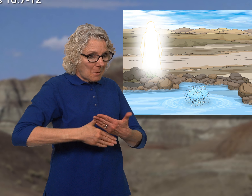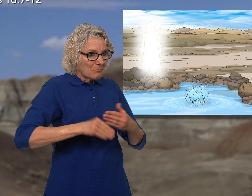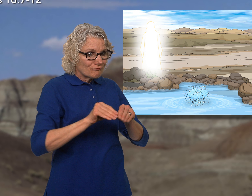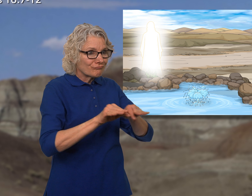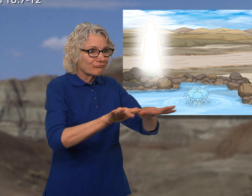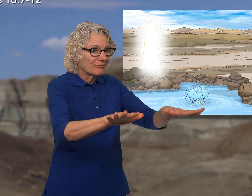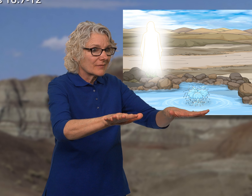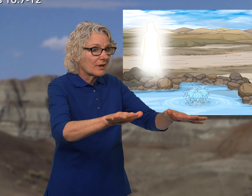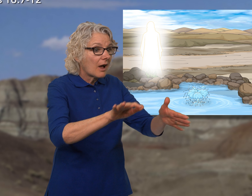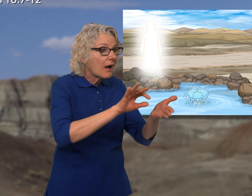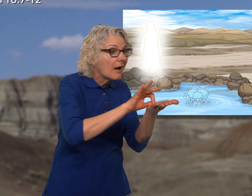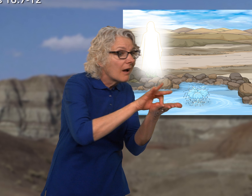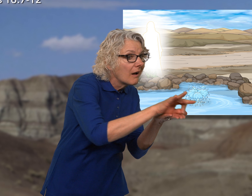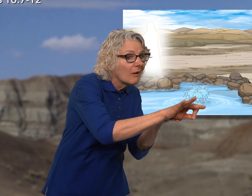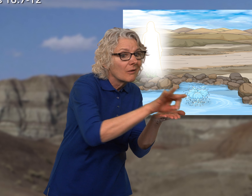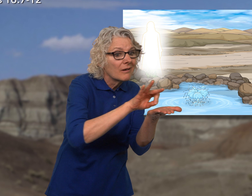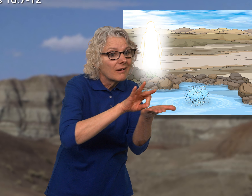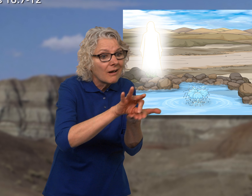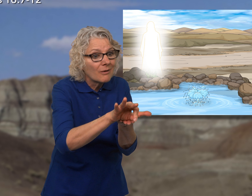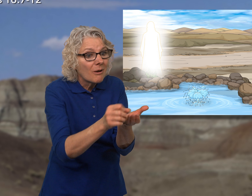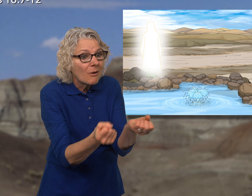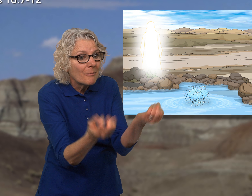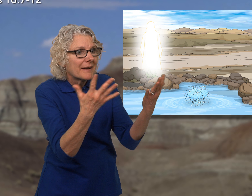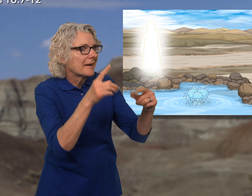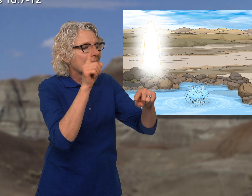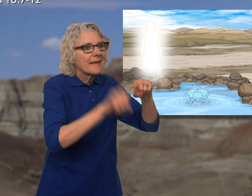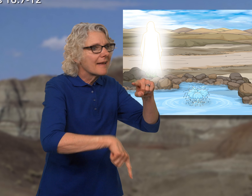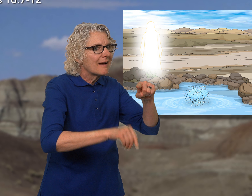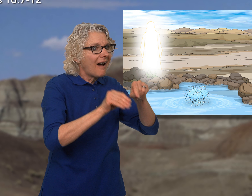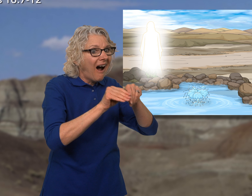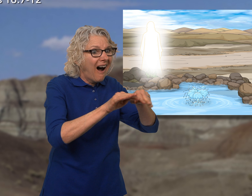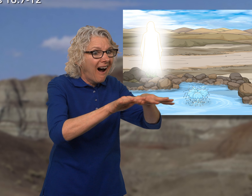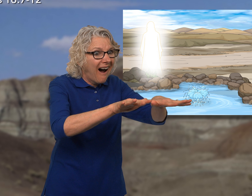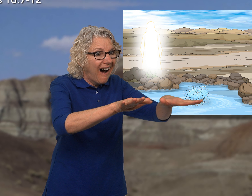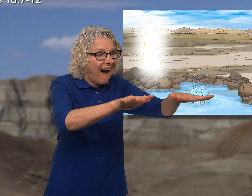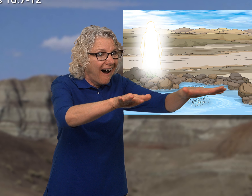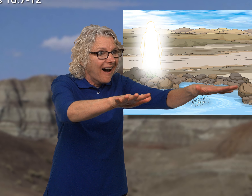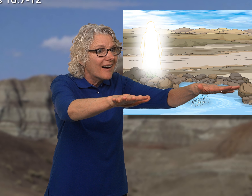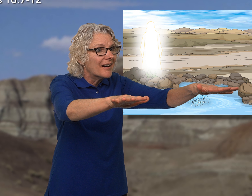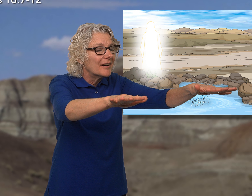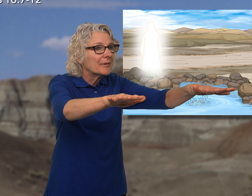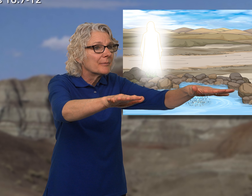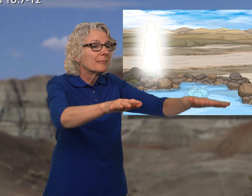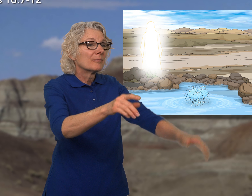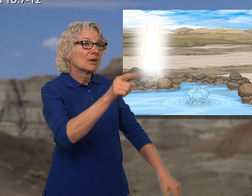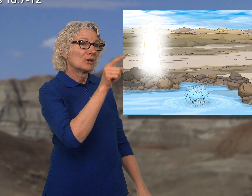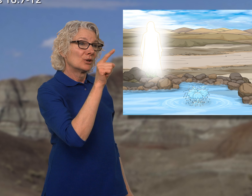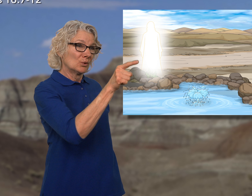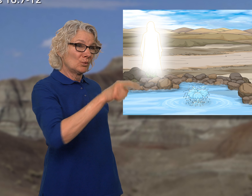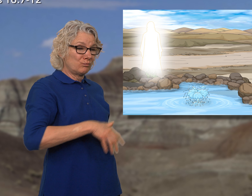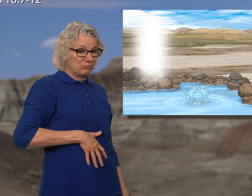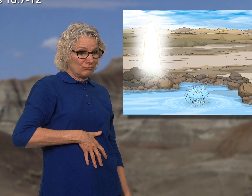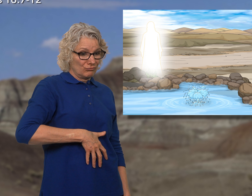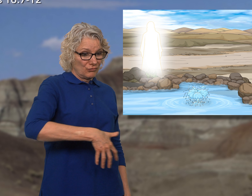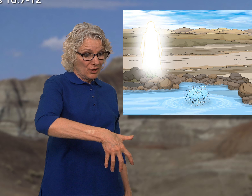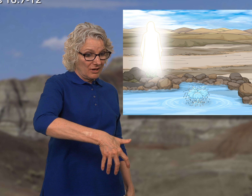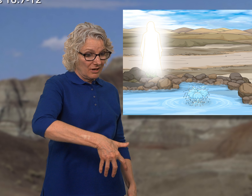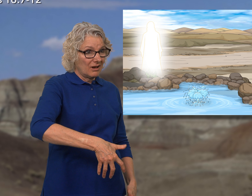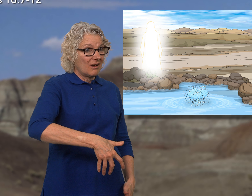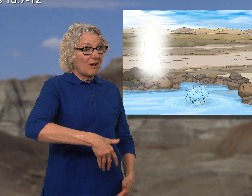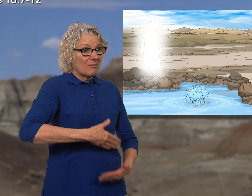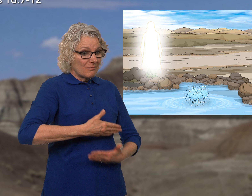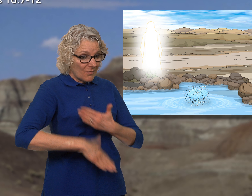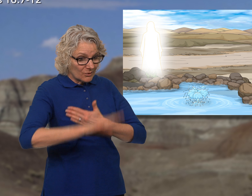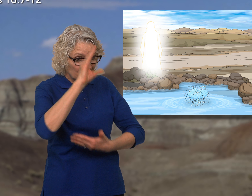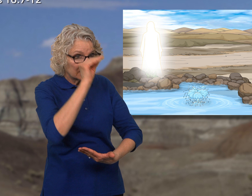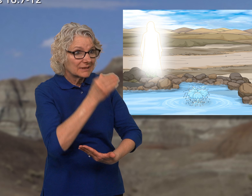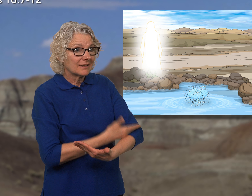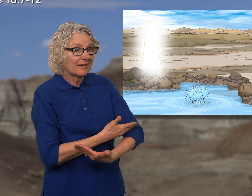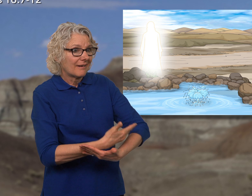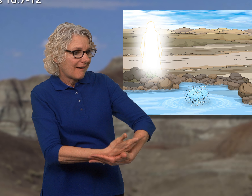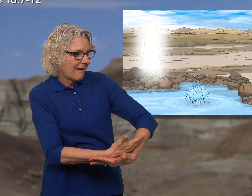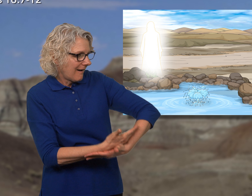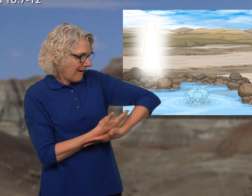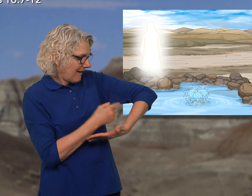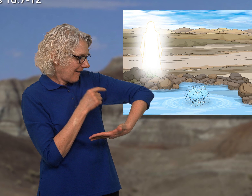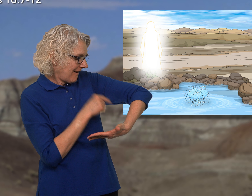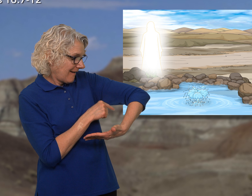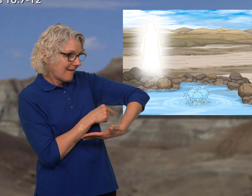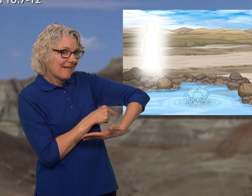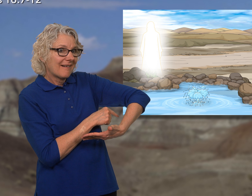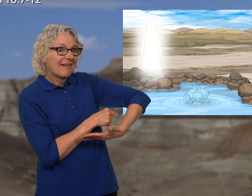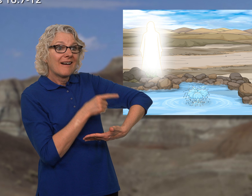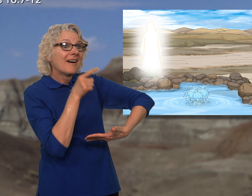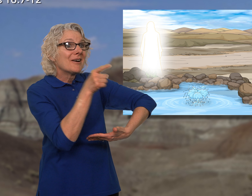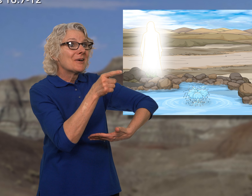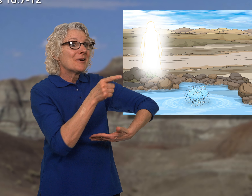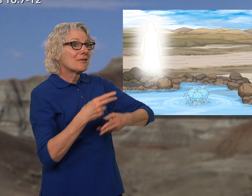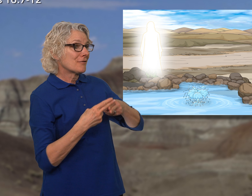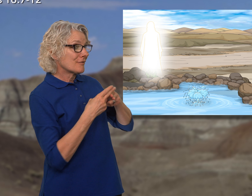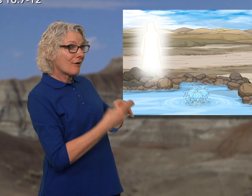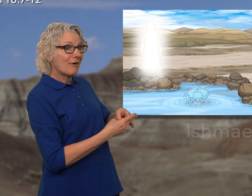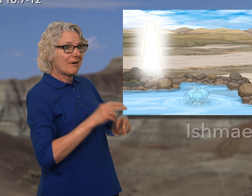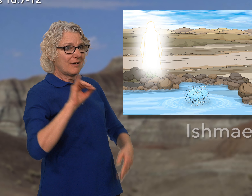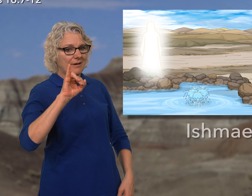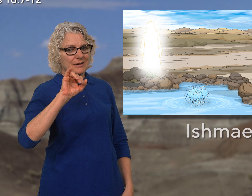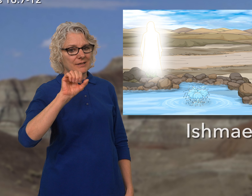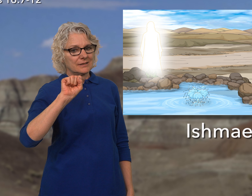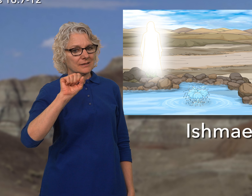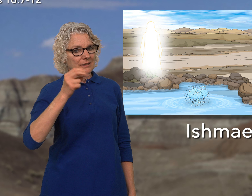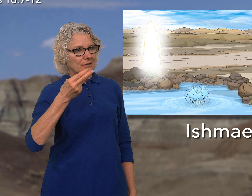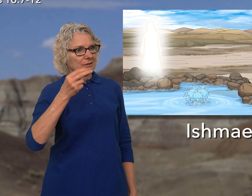The angel of the LORD proceeded: “Behold, you have conceived and will bear a son.